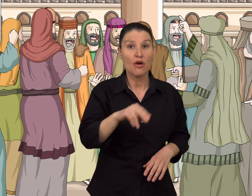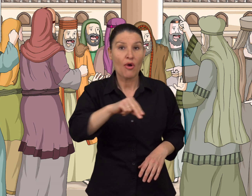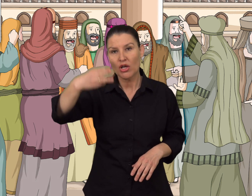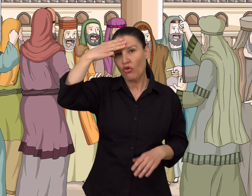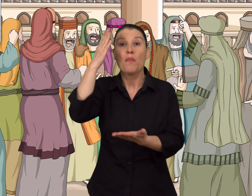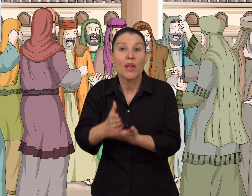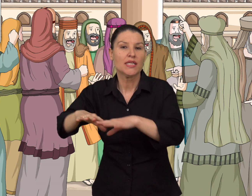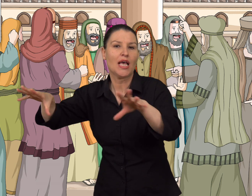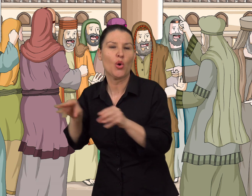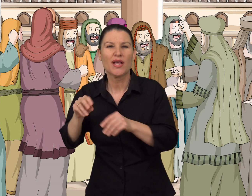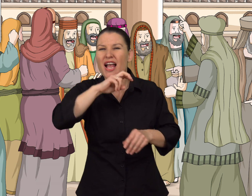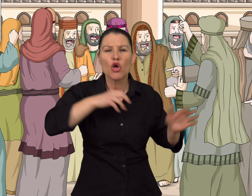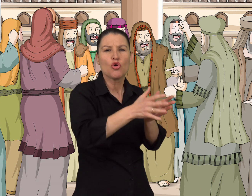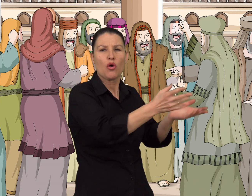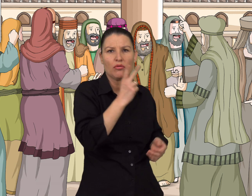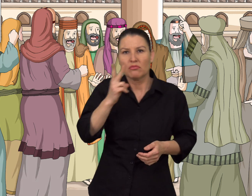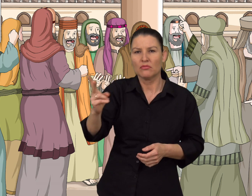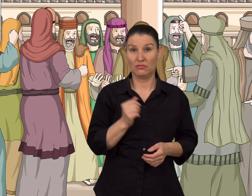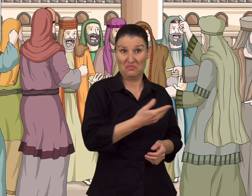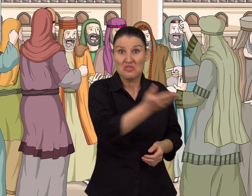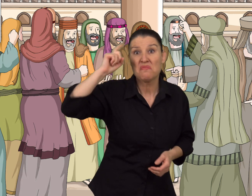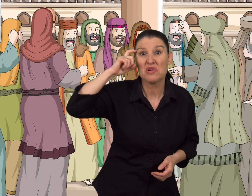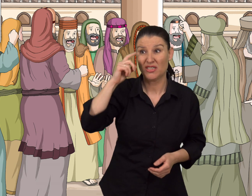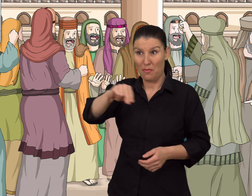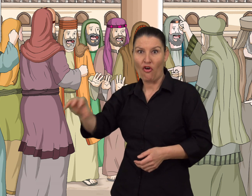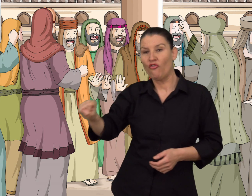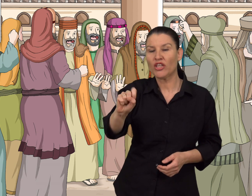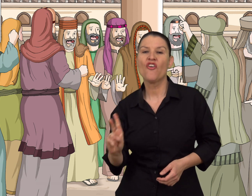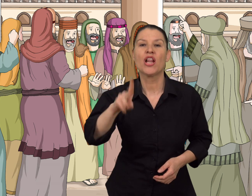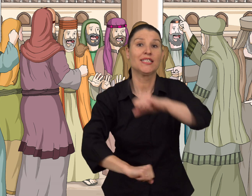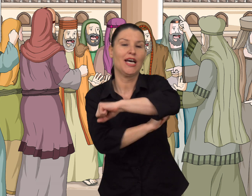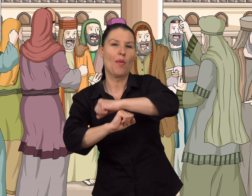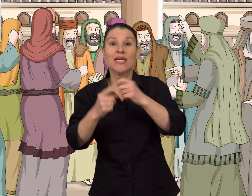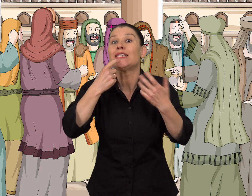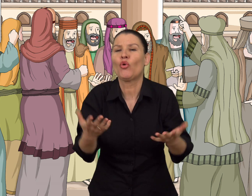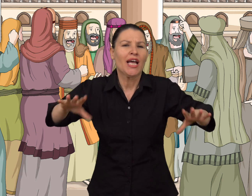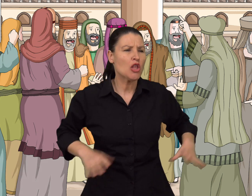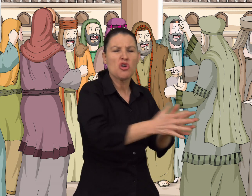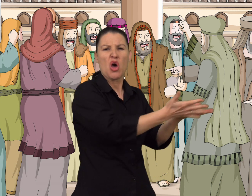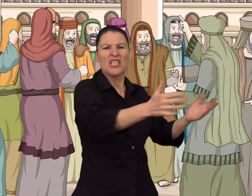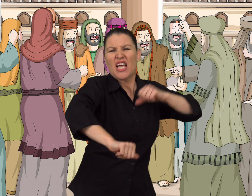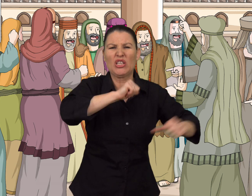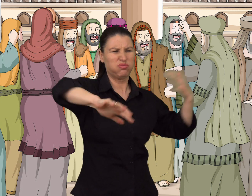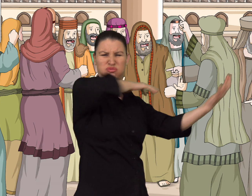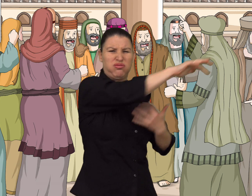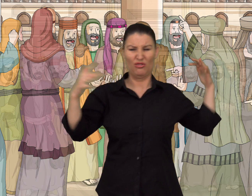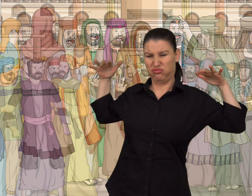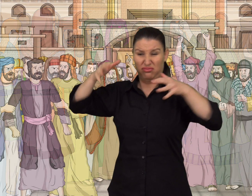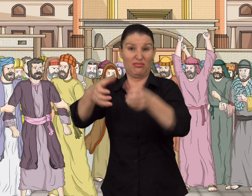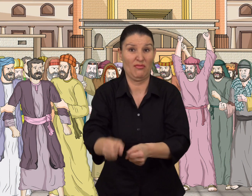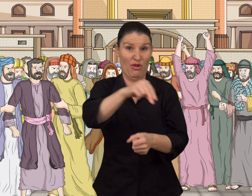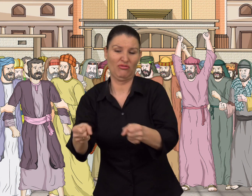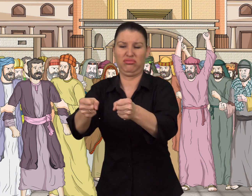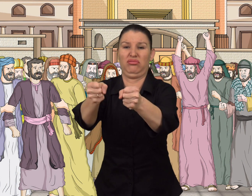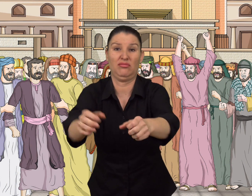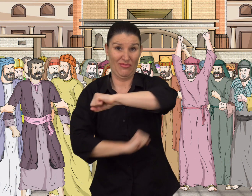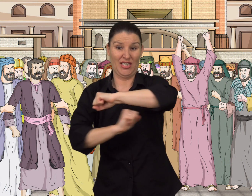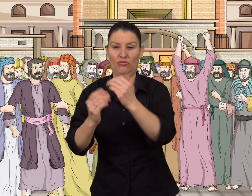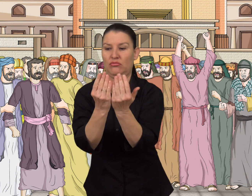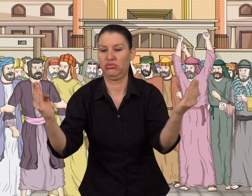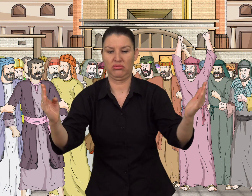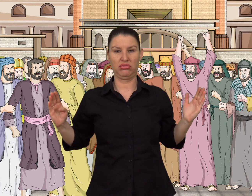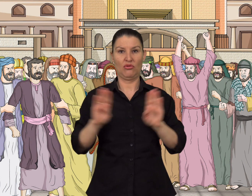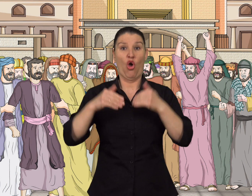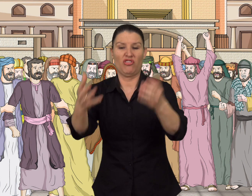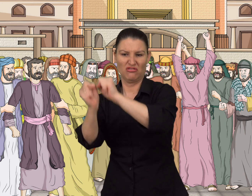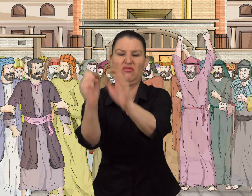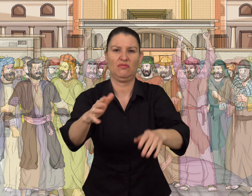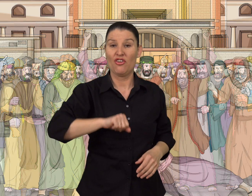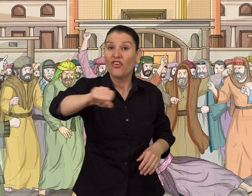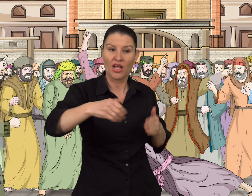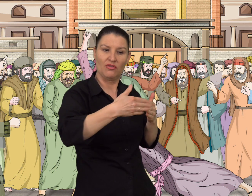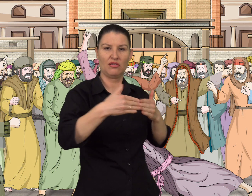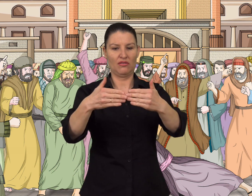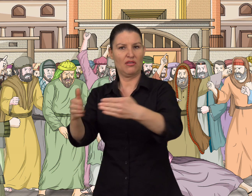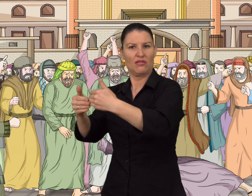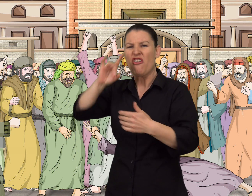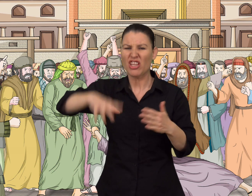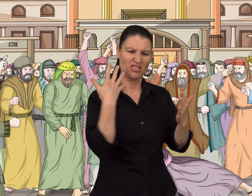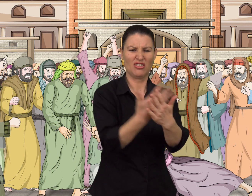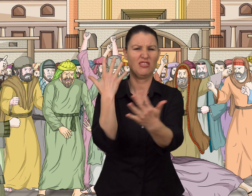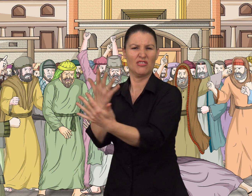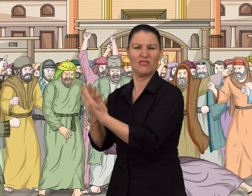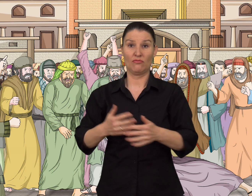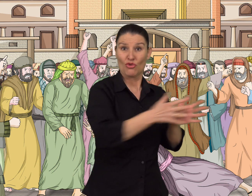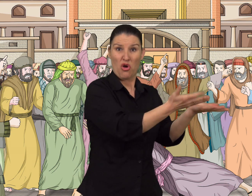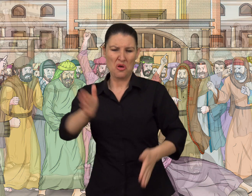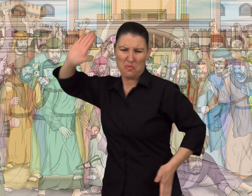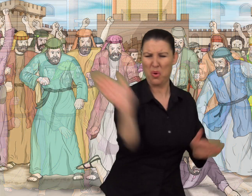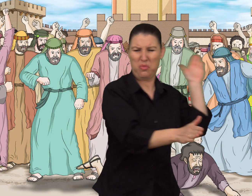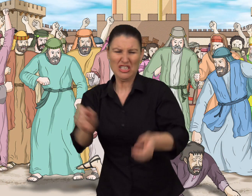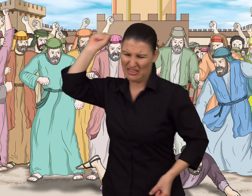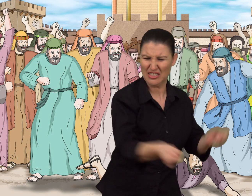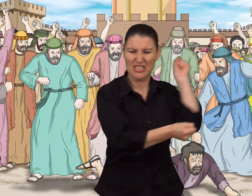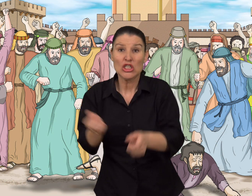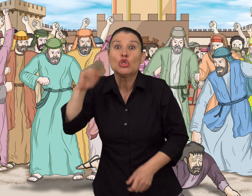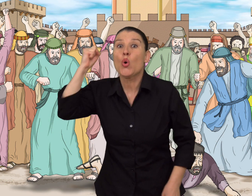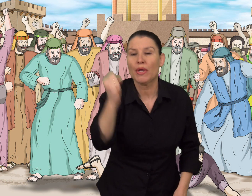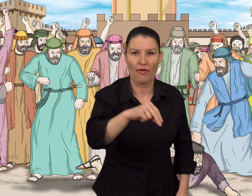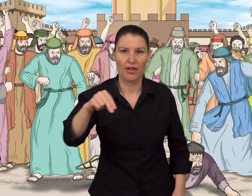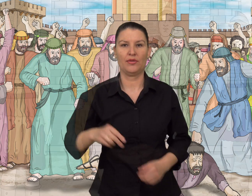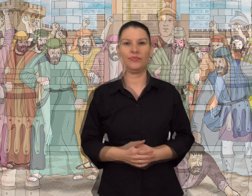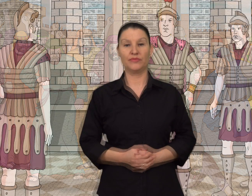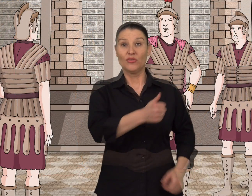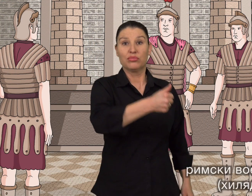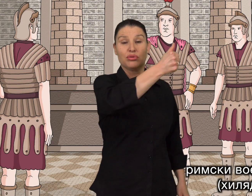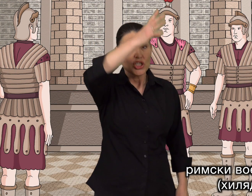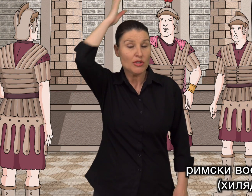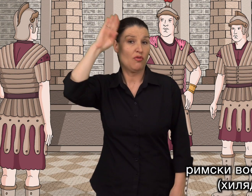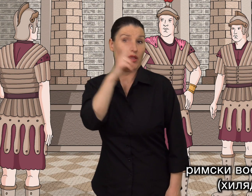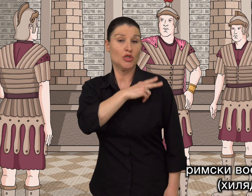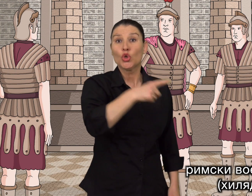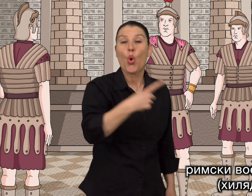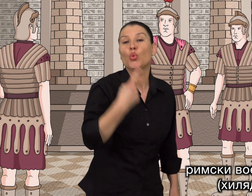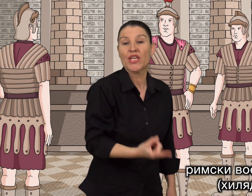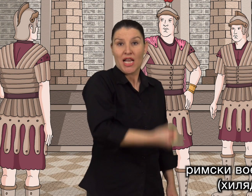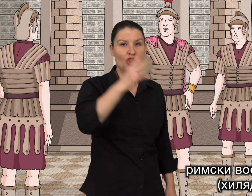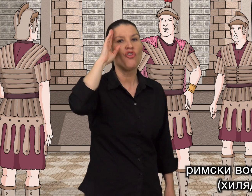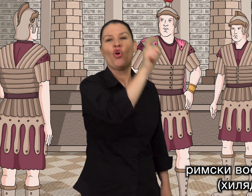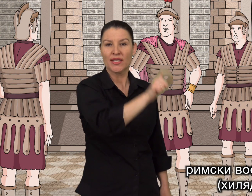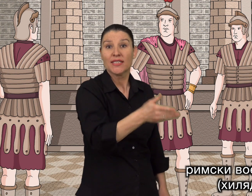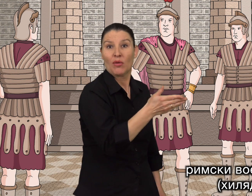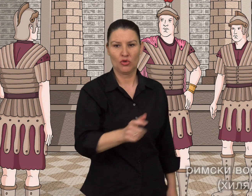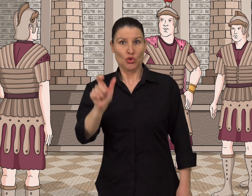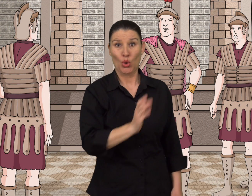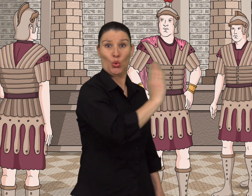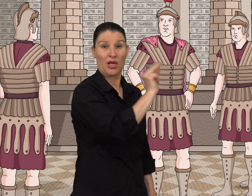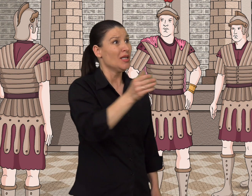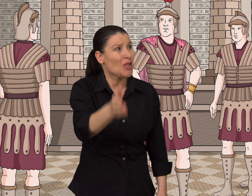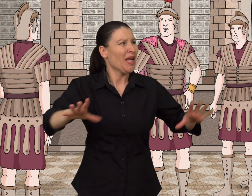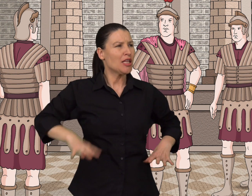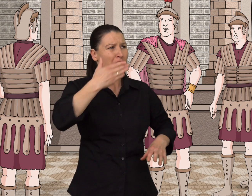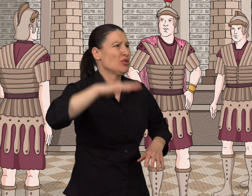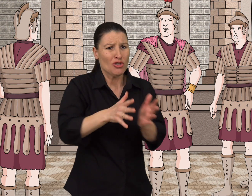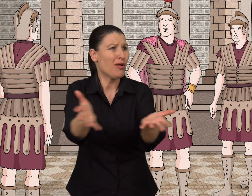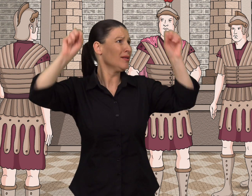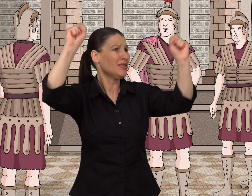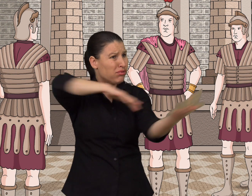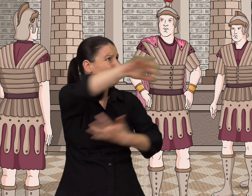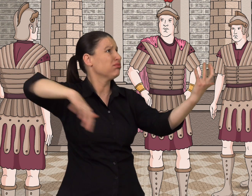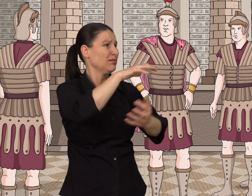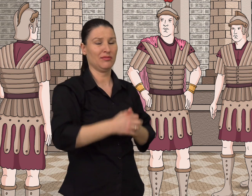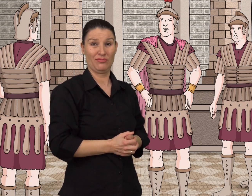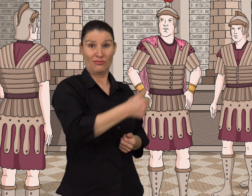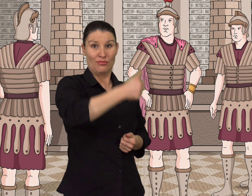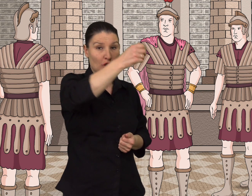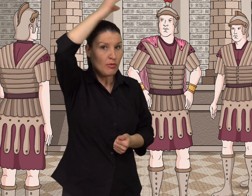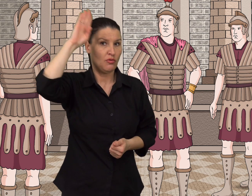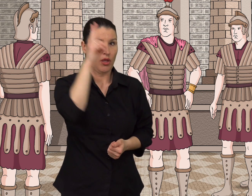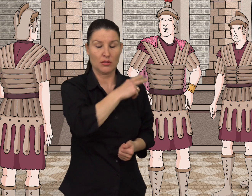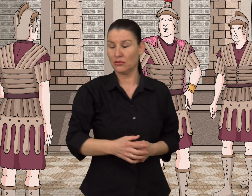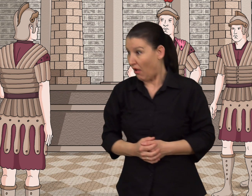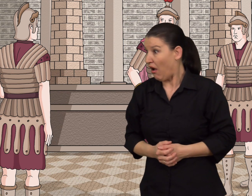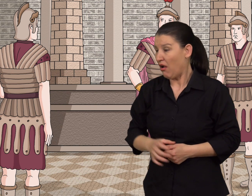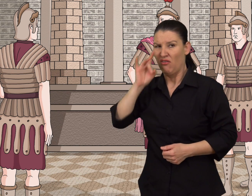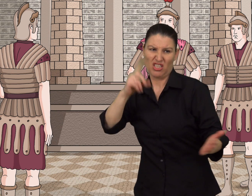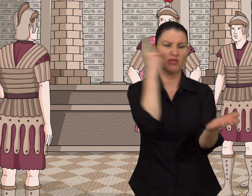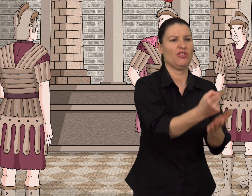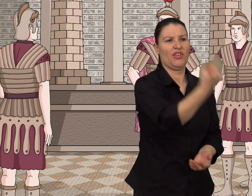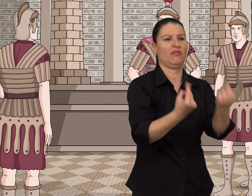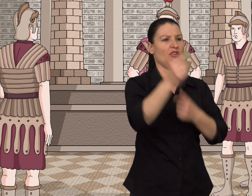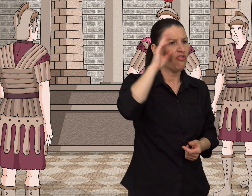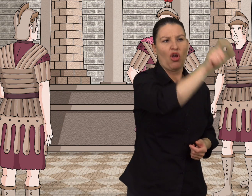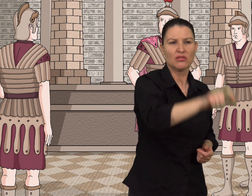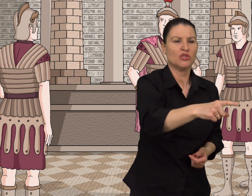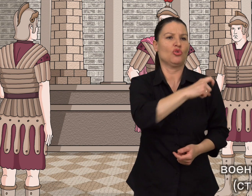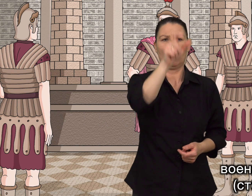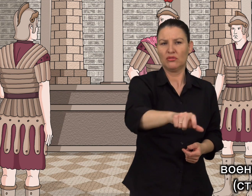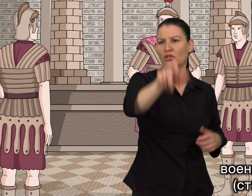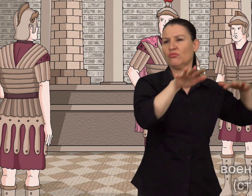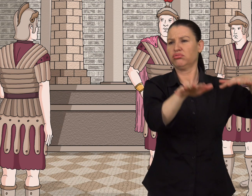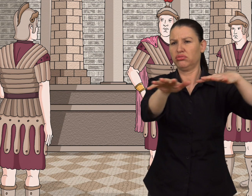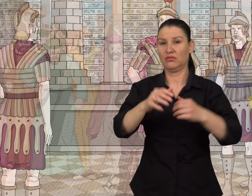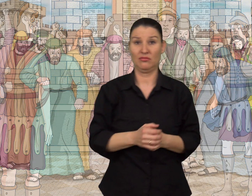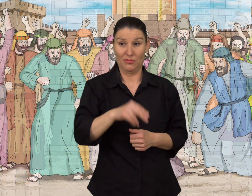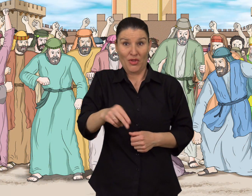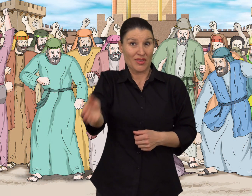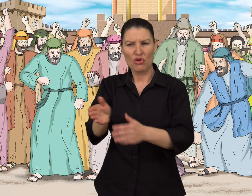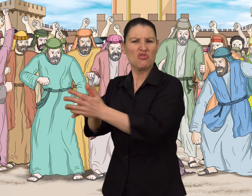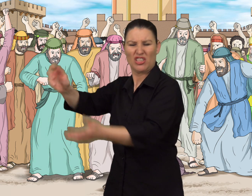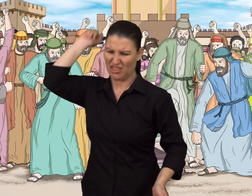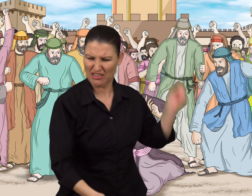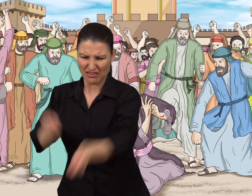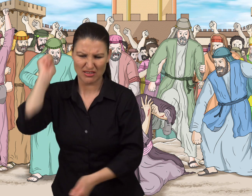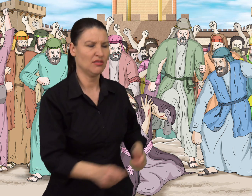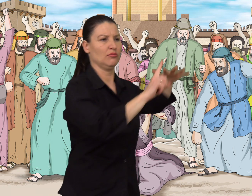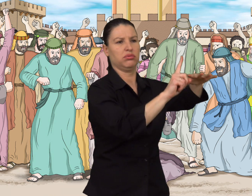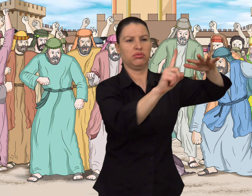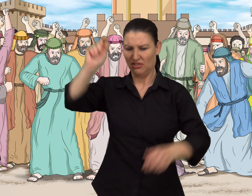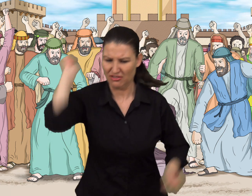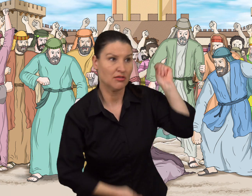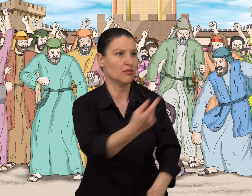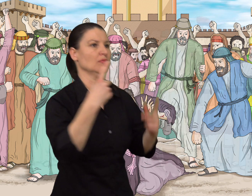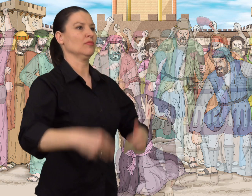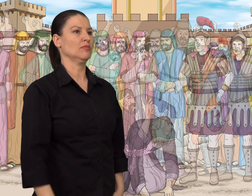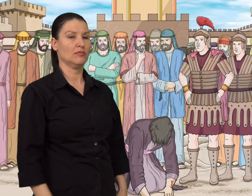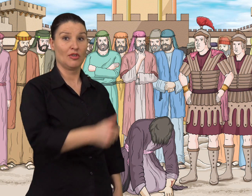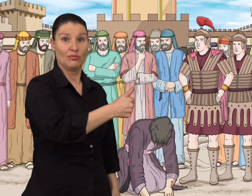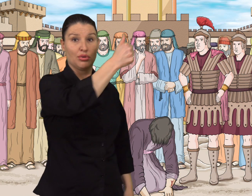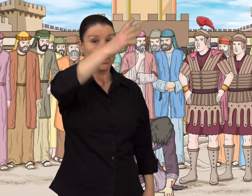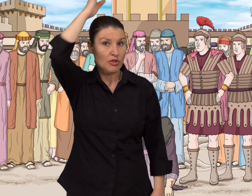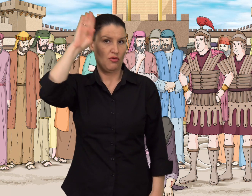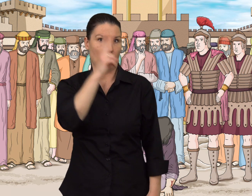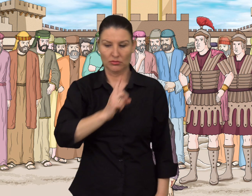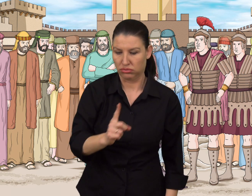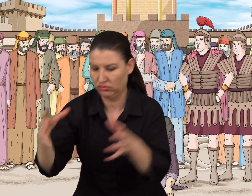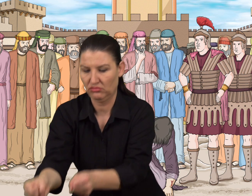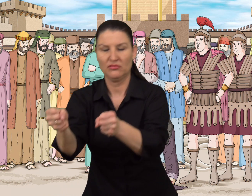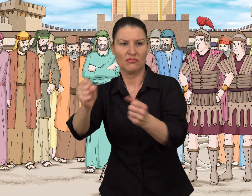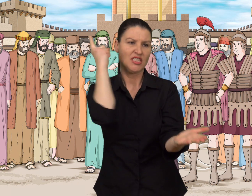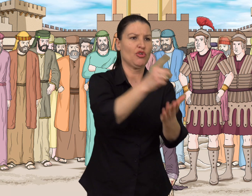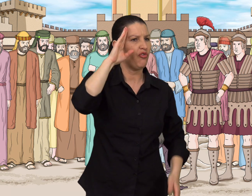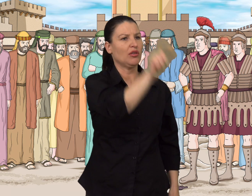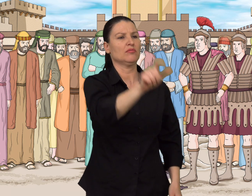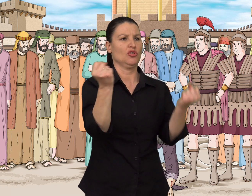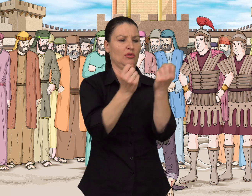For they had previously seen Trophimus the Ephesian with him in the city, and they assumed that Paul had brought him into the temple. The whole city was stirred up, and the people rushed together. They seized Paul and dragged him out of the temple, and at once the gates were shut. While they were trying to kill him, the commander of the Roman regiment received a report that all Jerusalem was in turmoil.